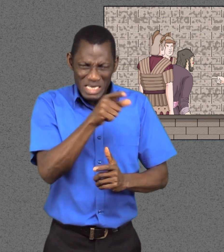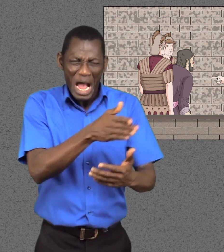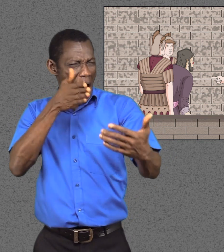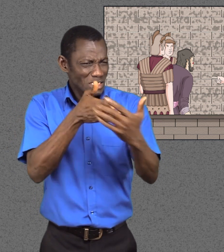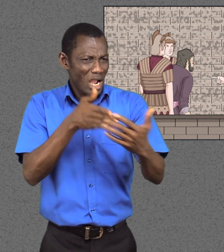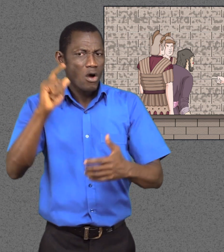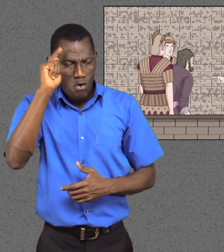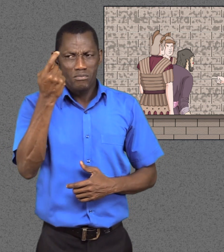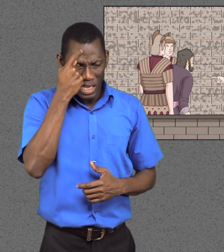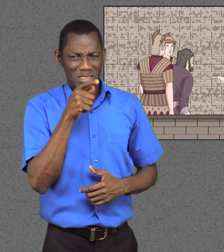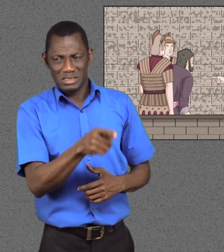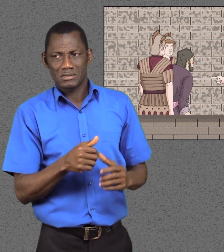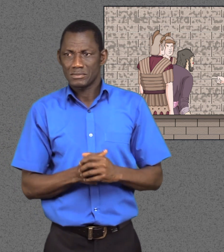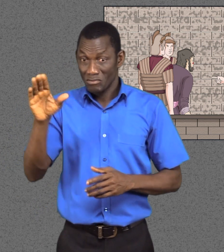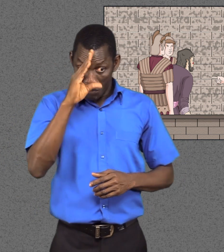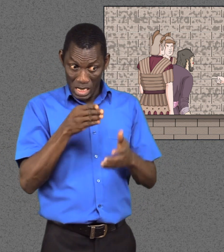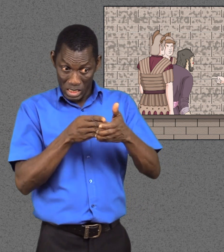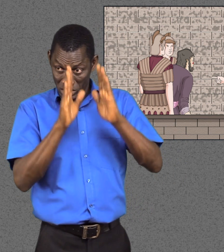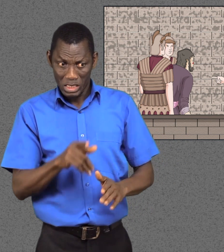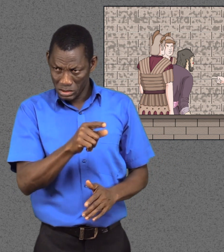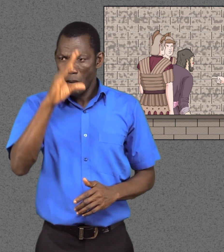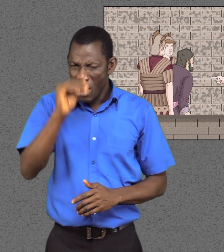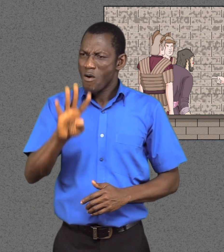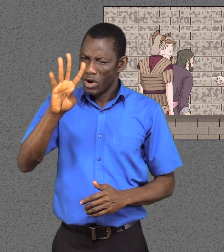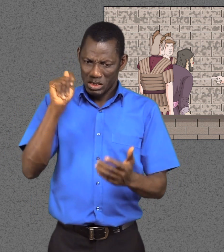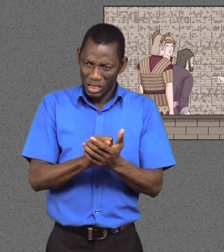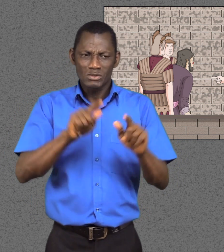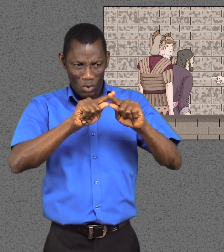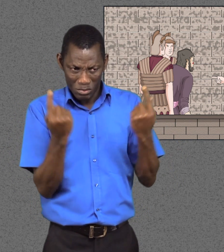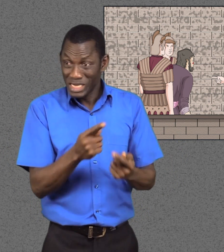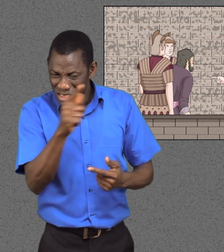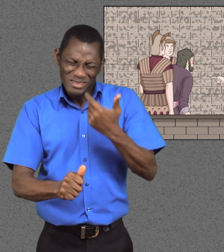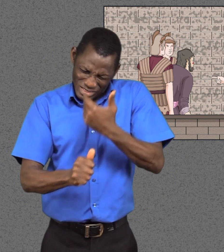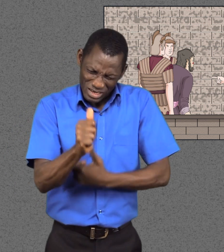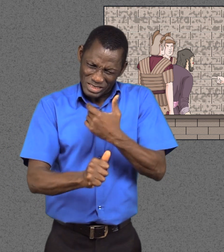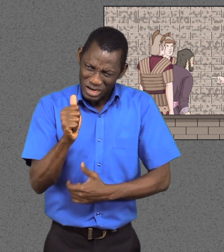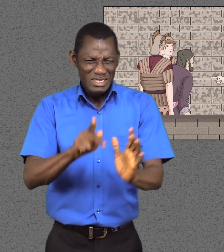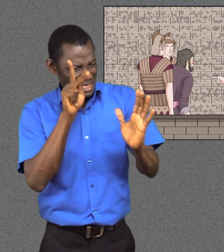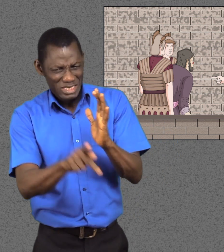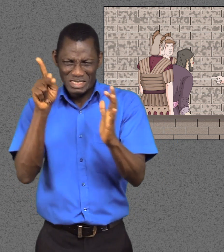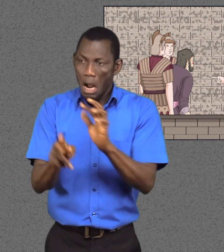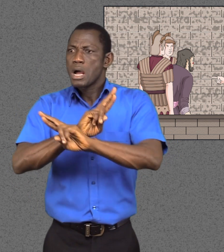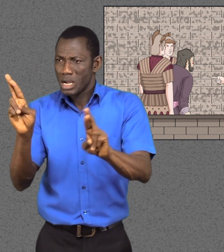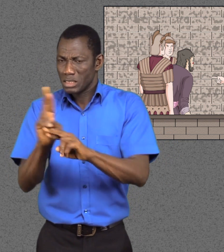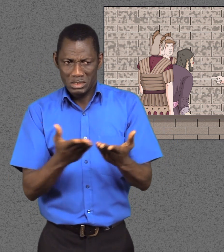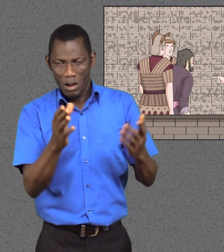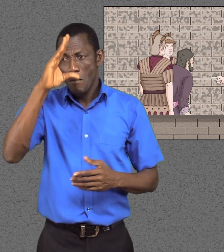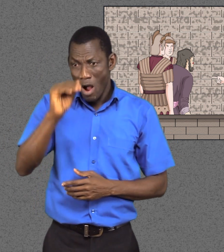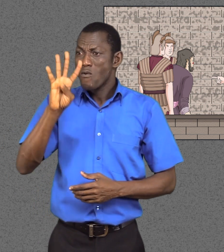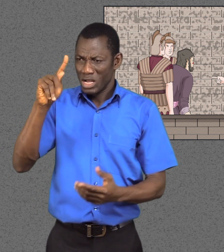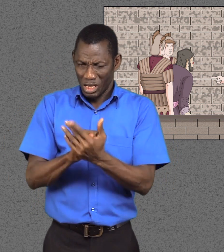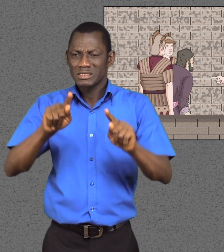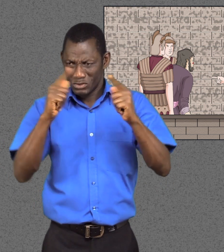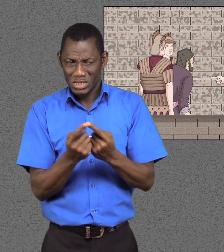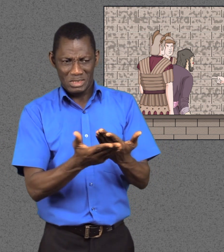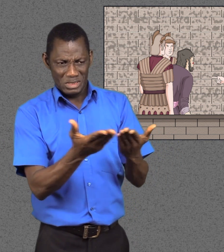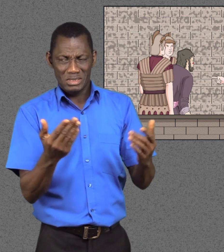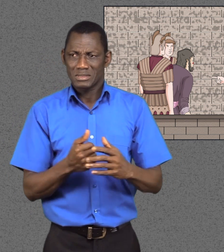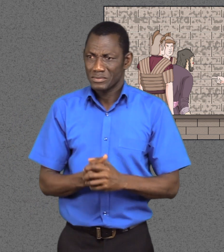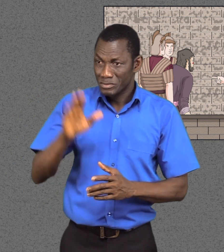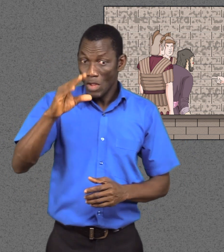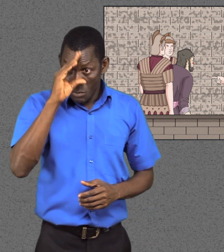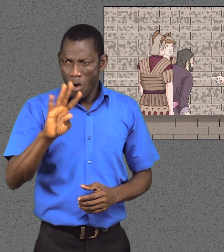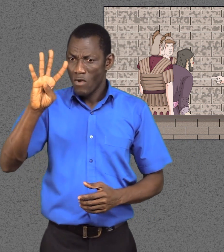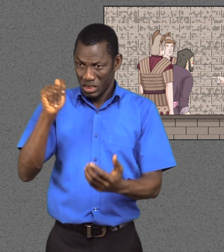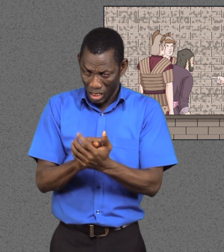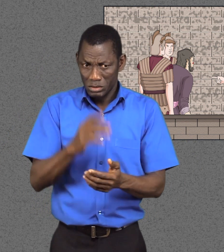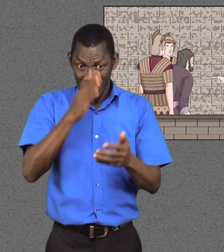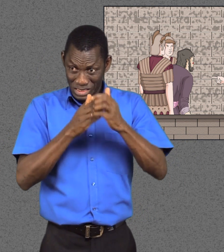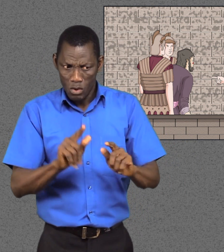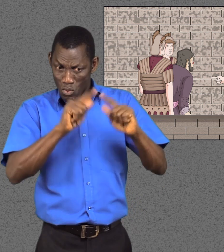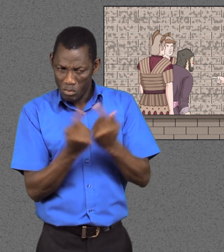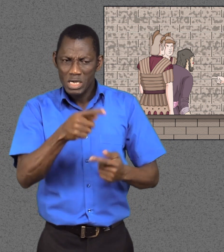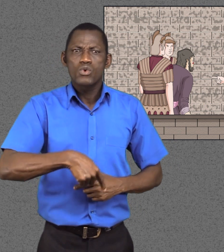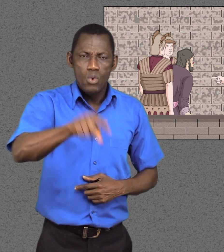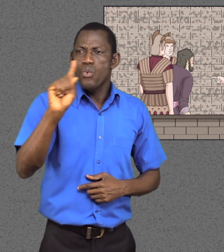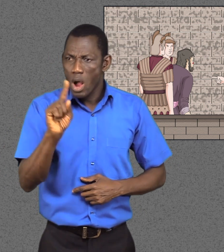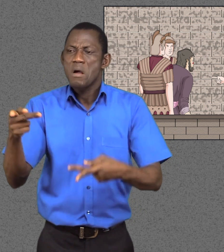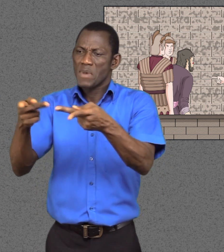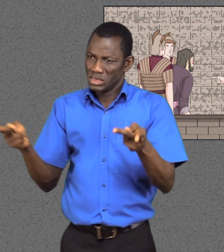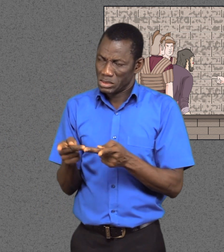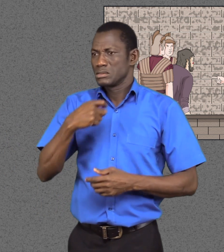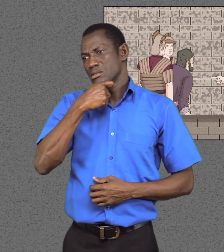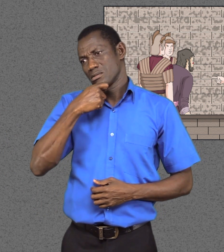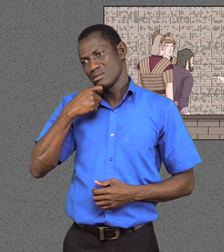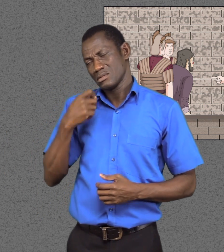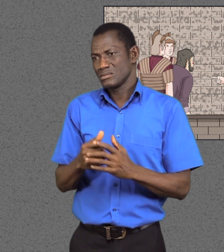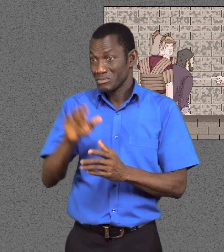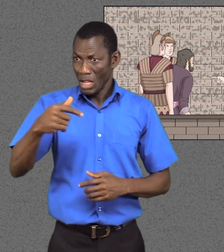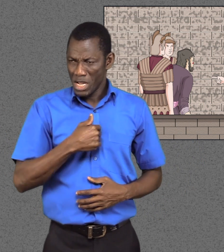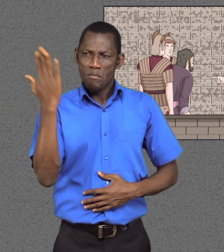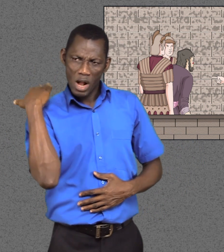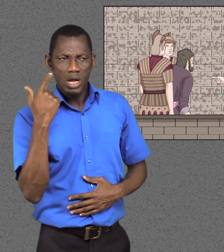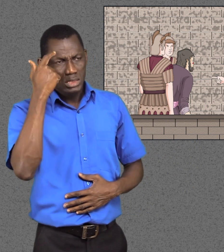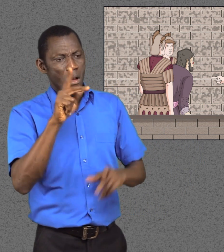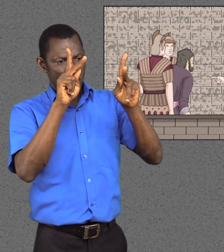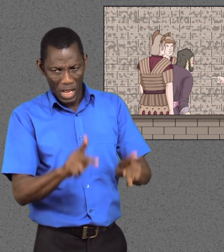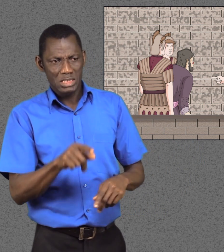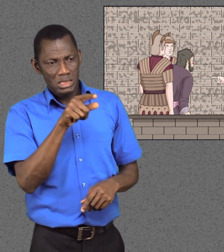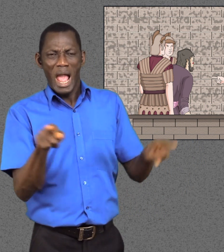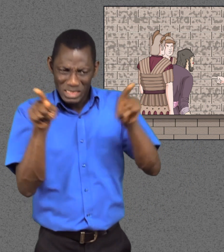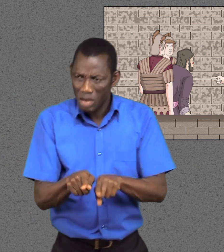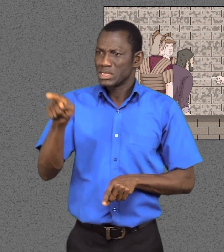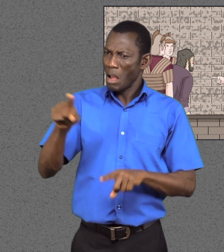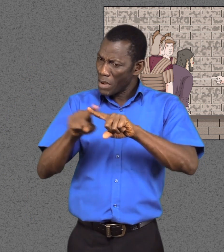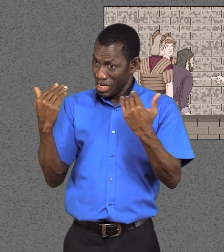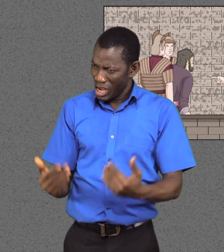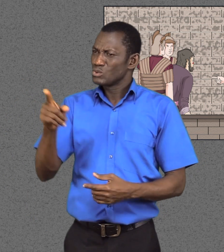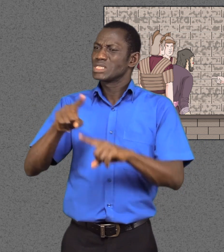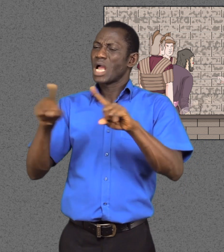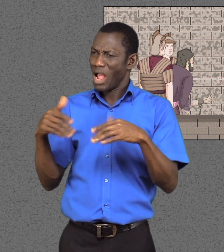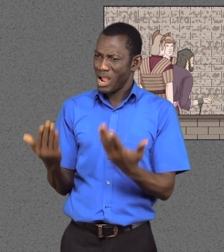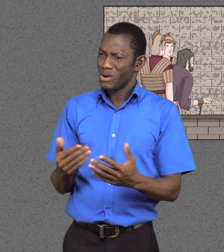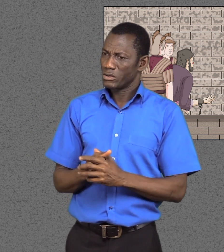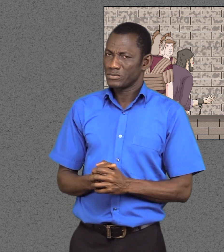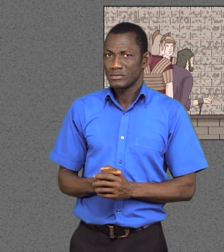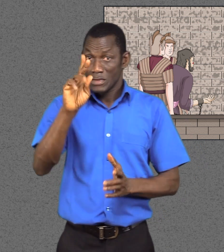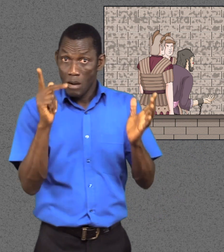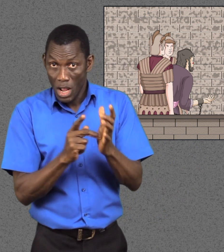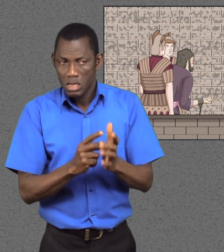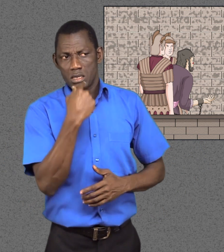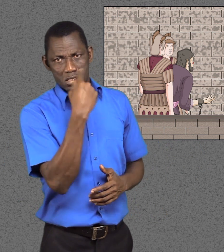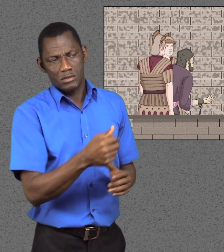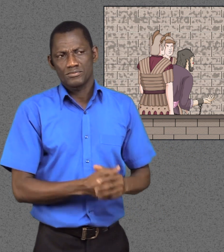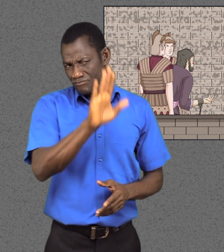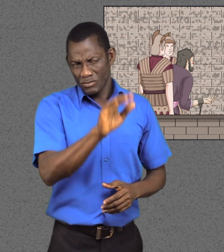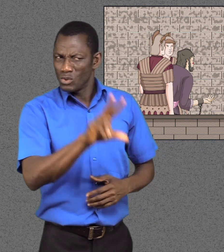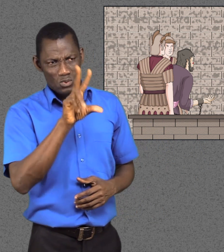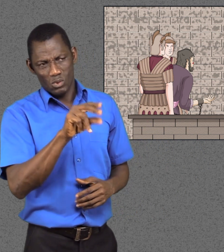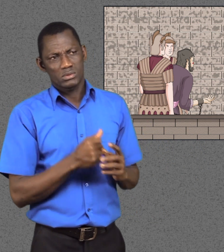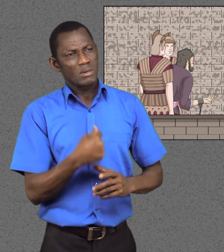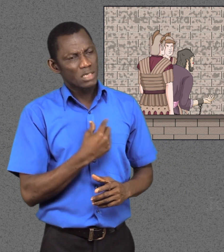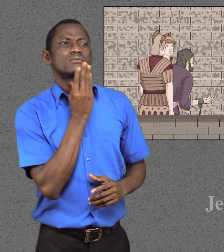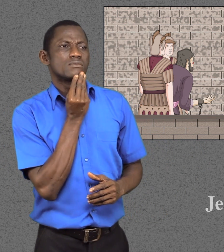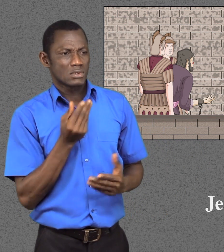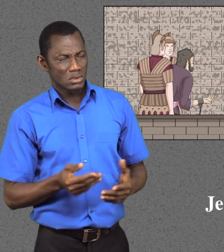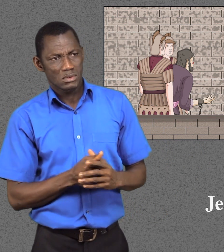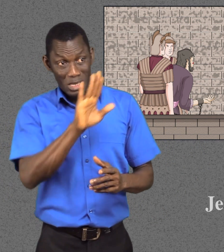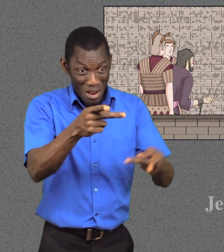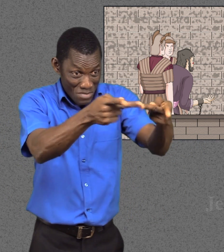“Aren’t you the Egyptian who incited a rebellion some time ago and led four thousand members of the ‘Assassins’ into the wilderness?”